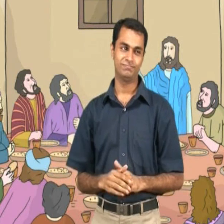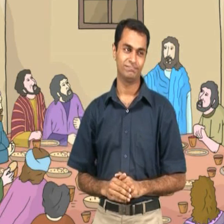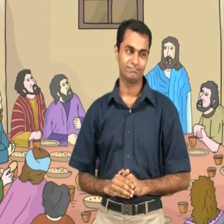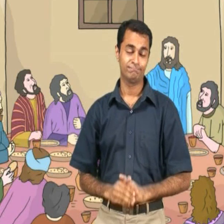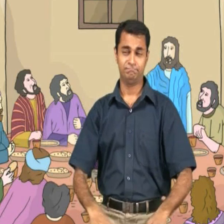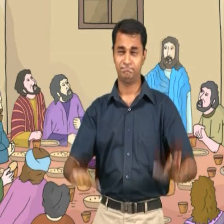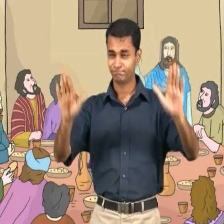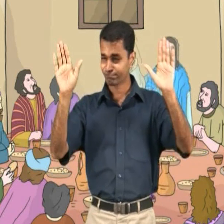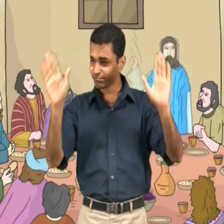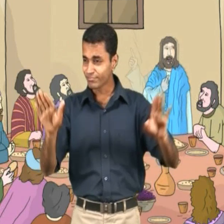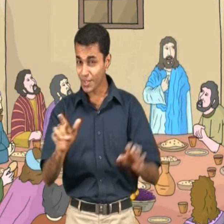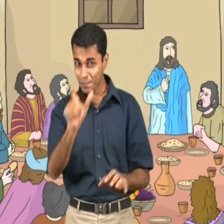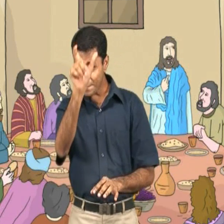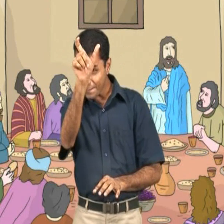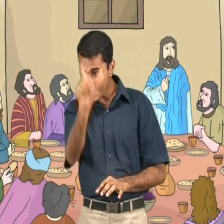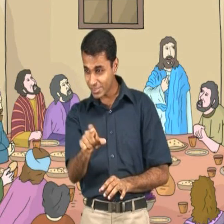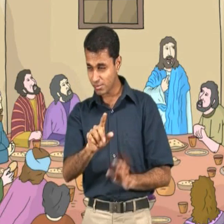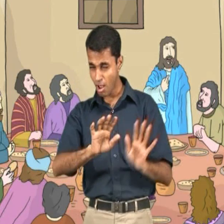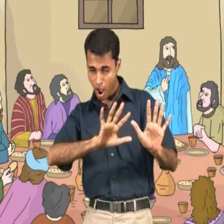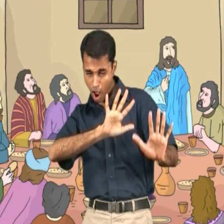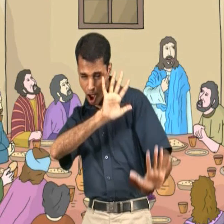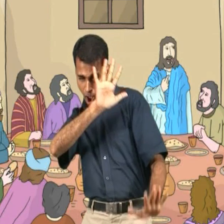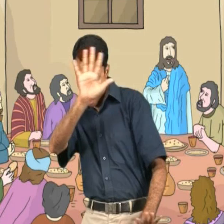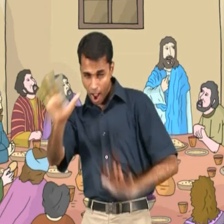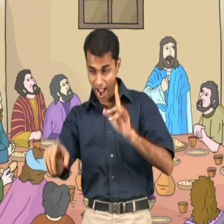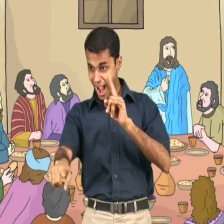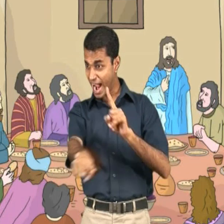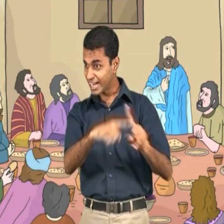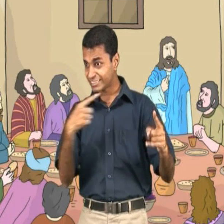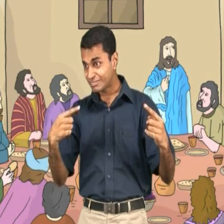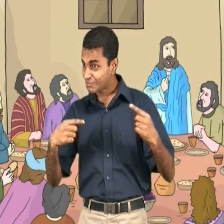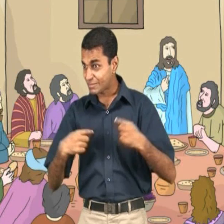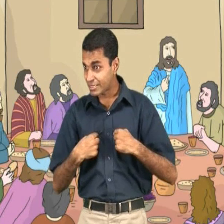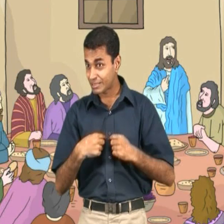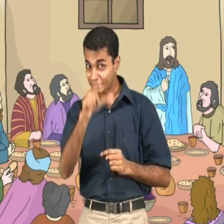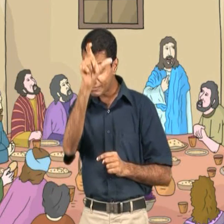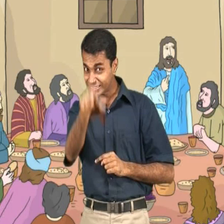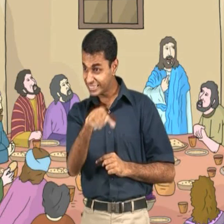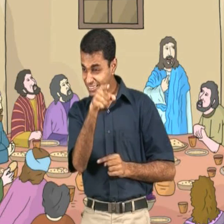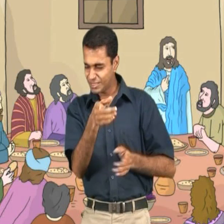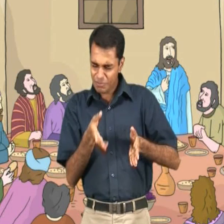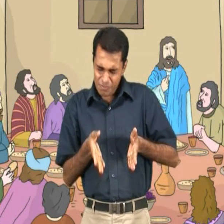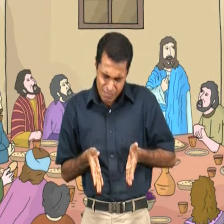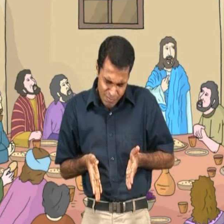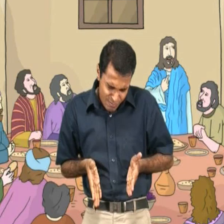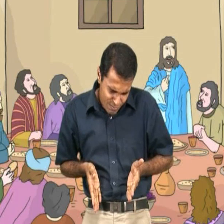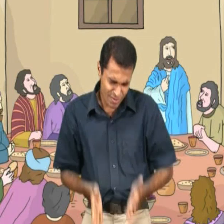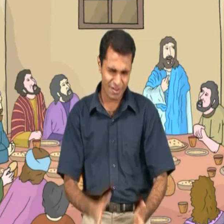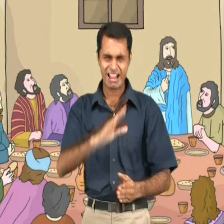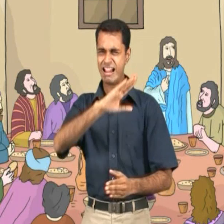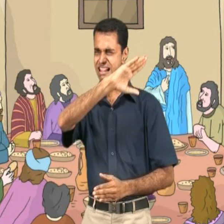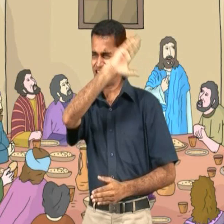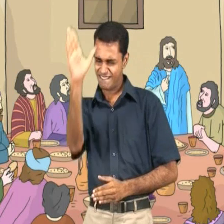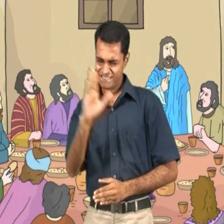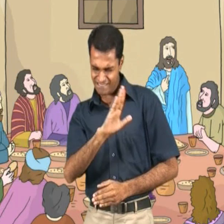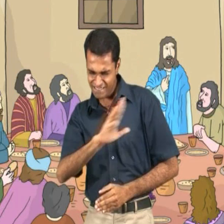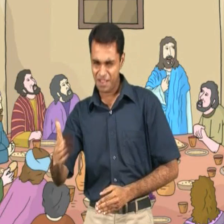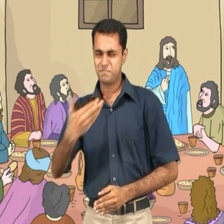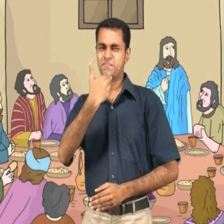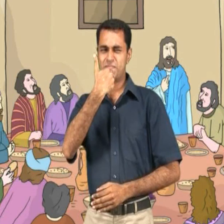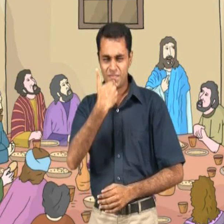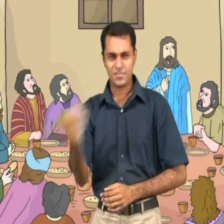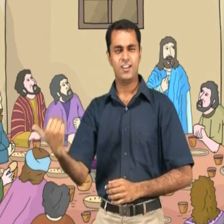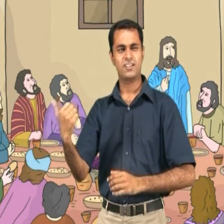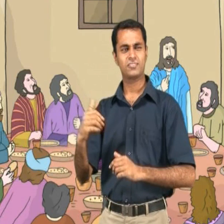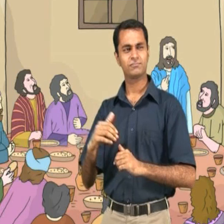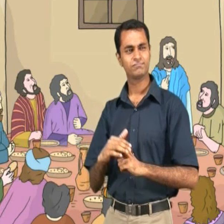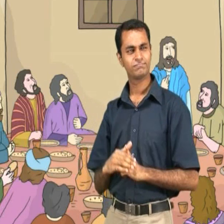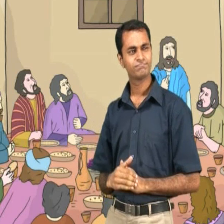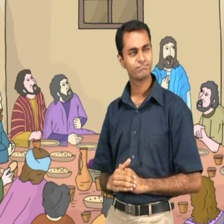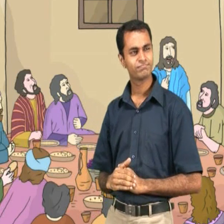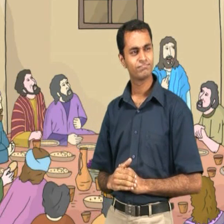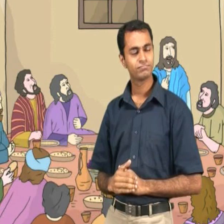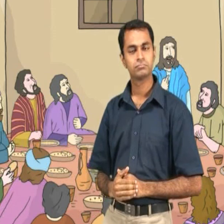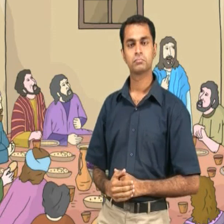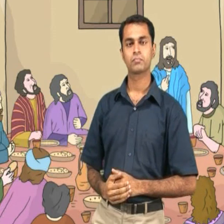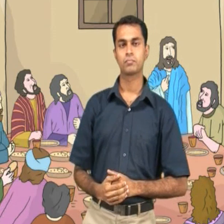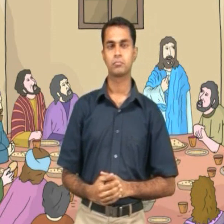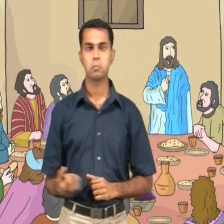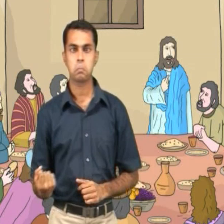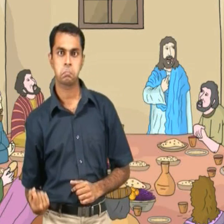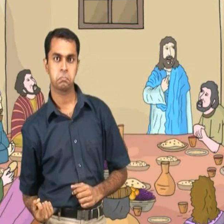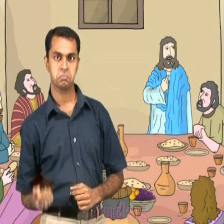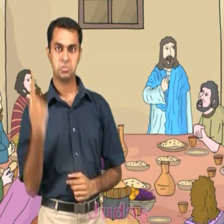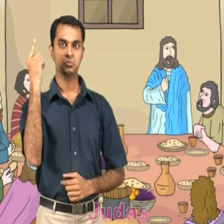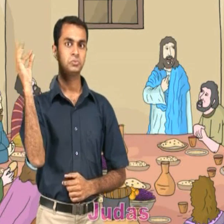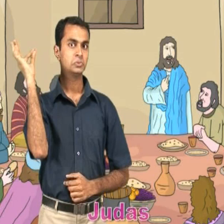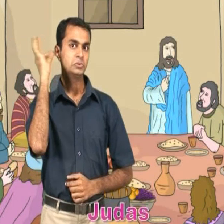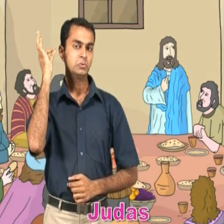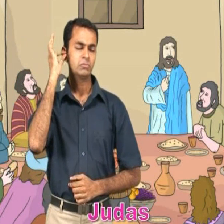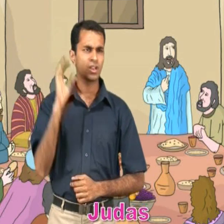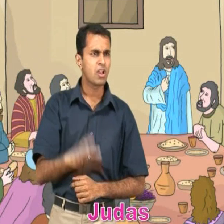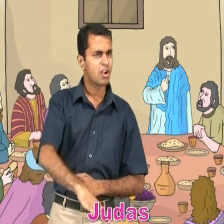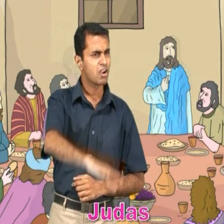It would be better for him if he had not been born.”